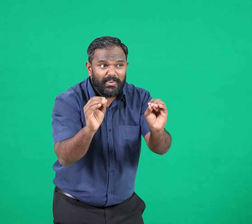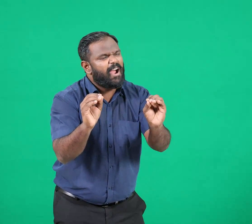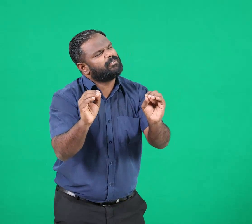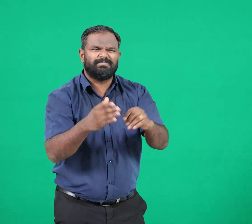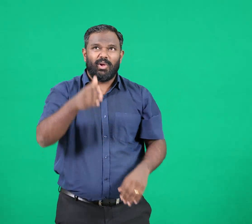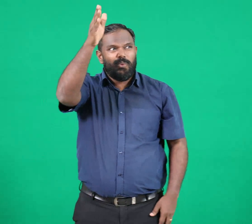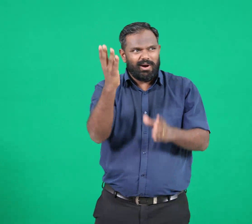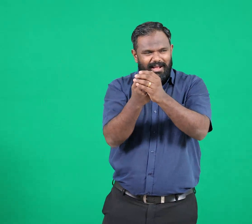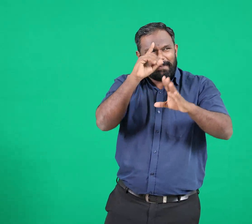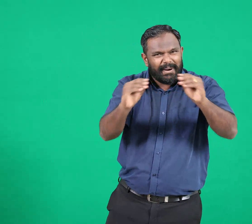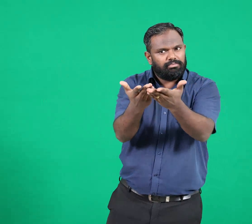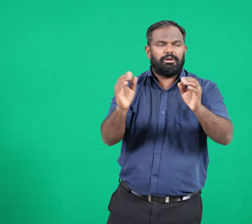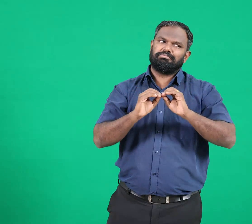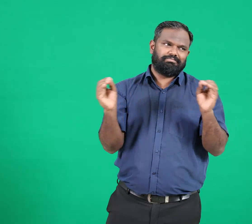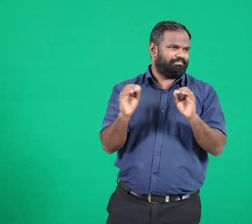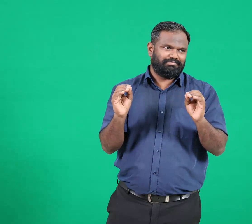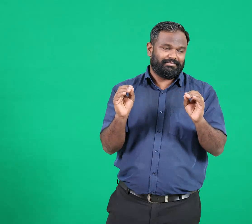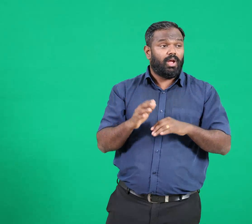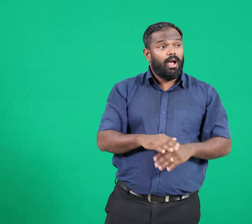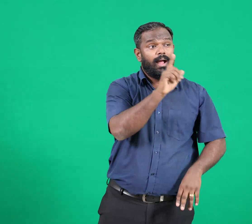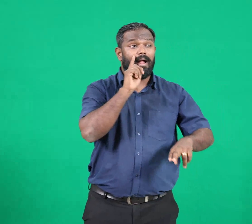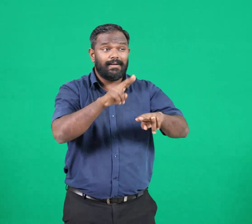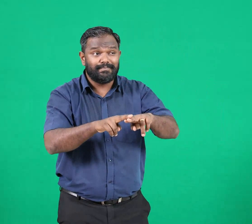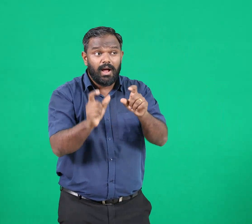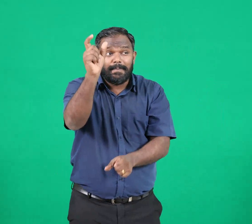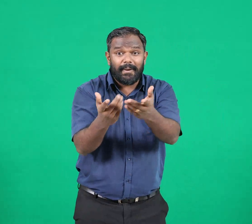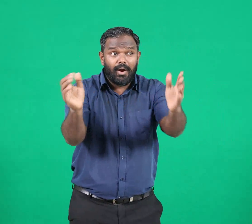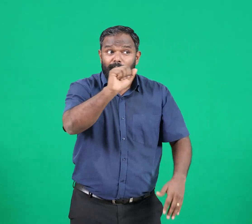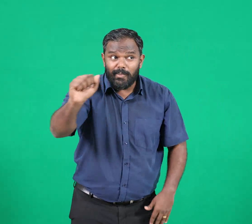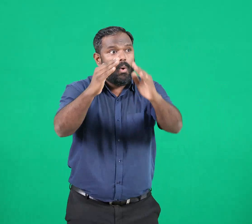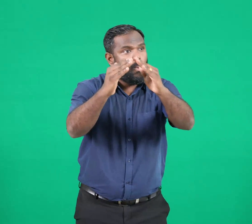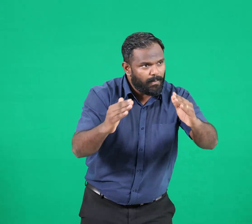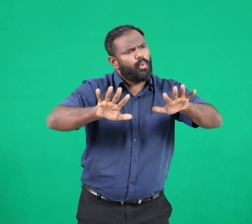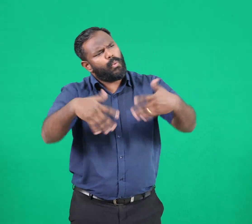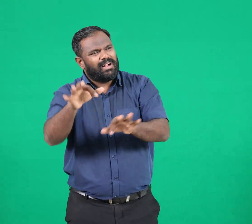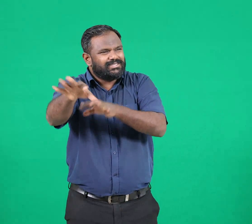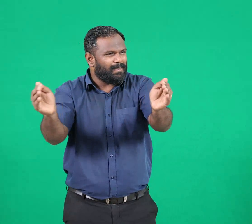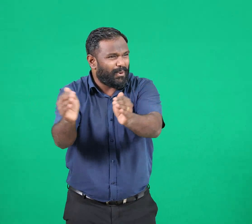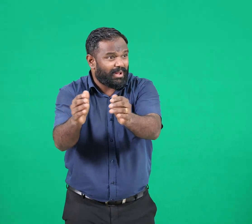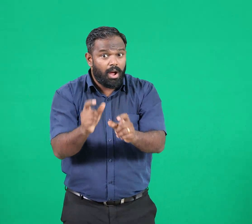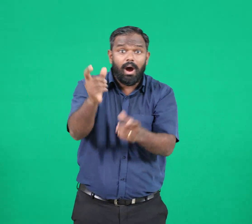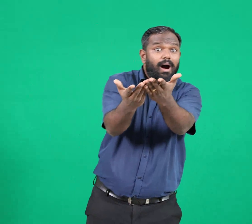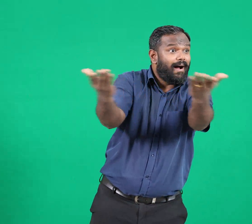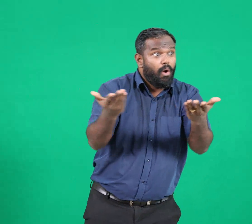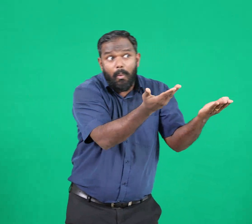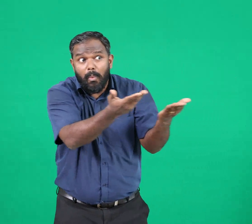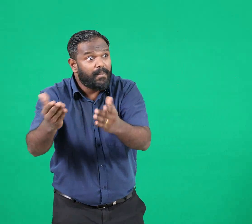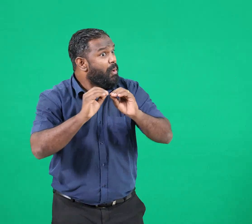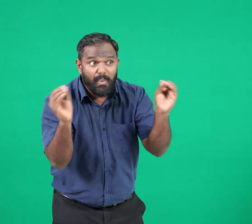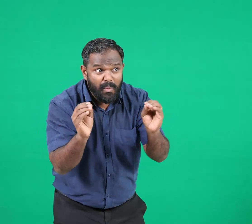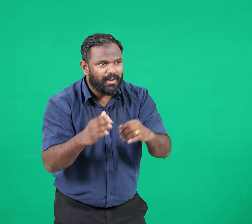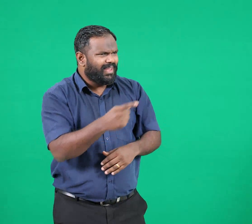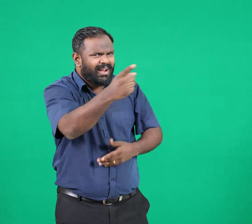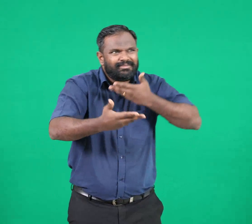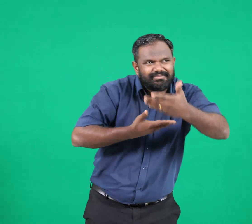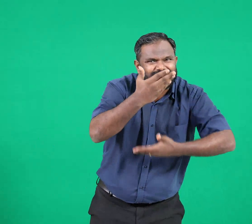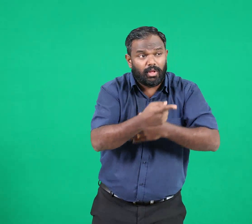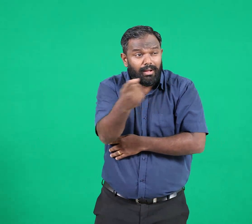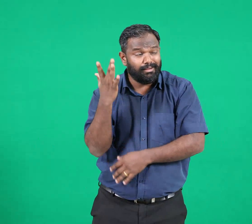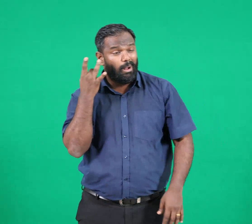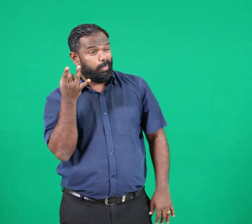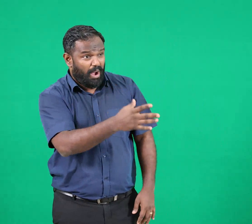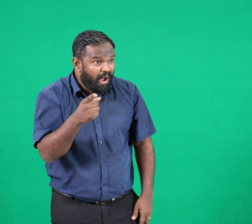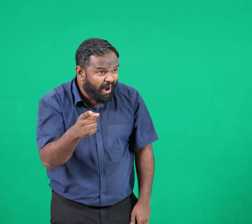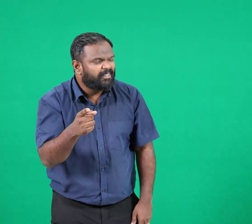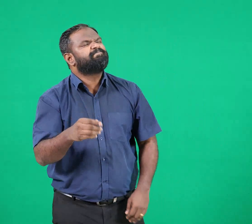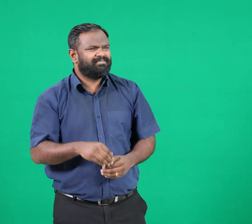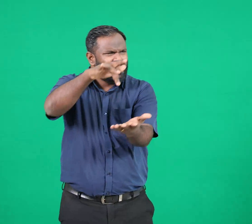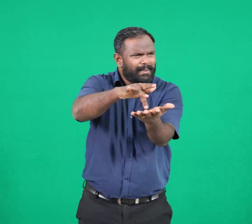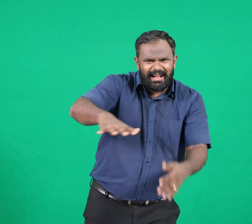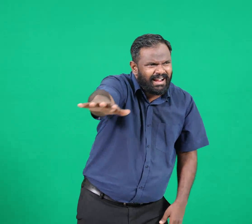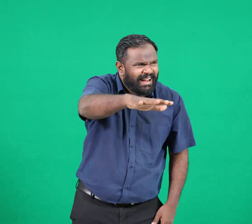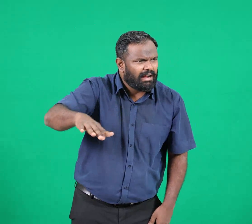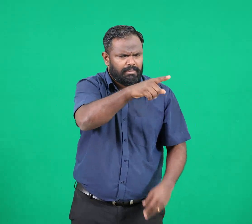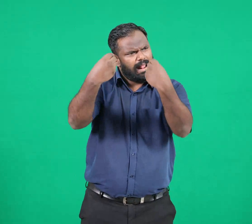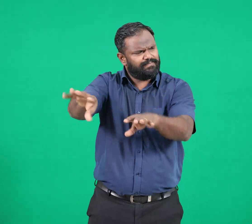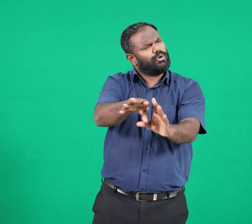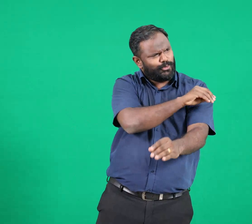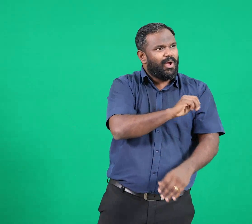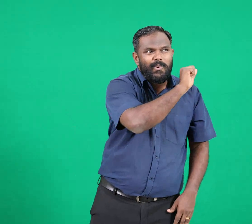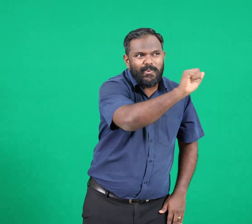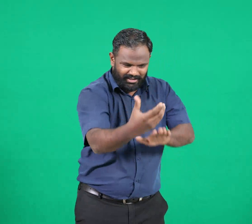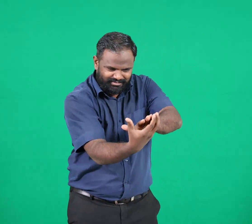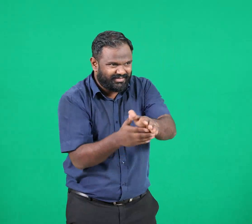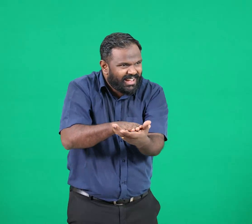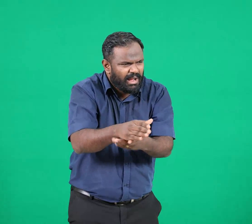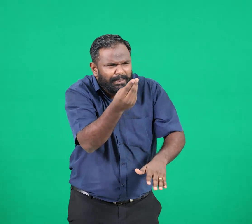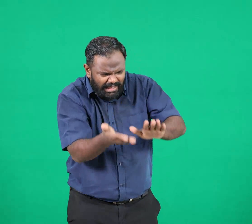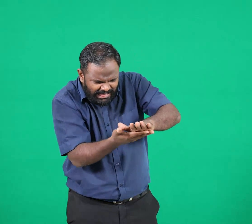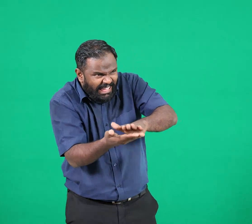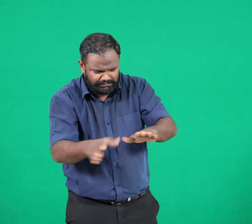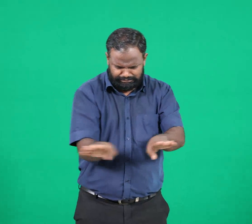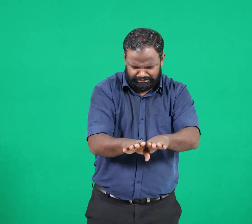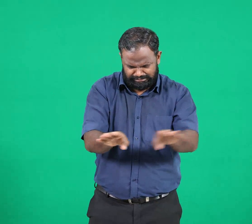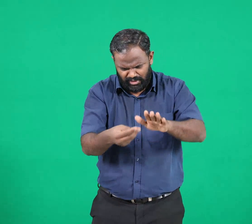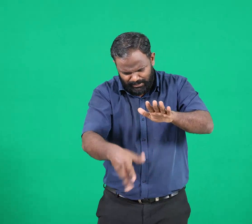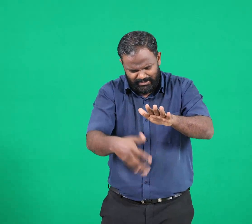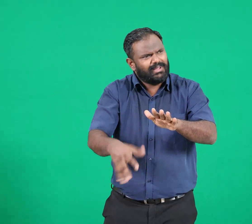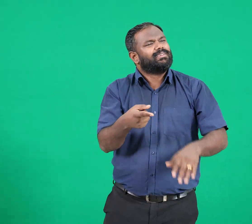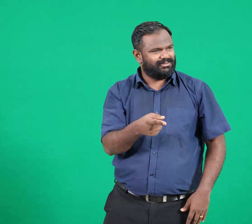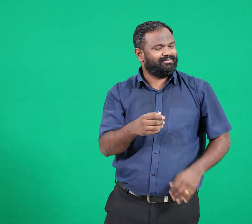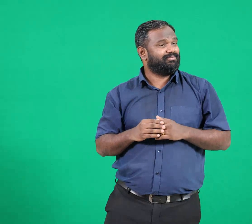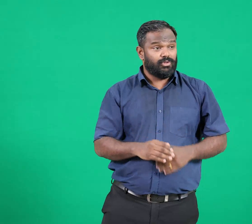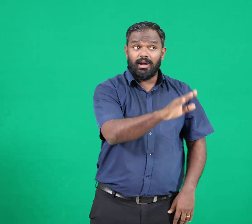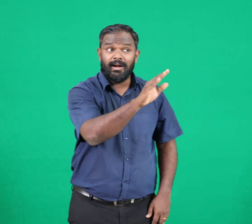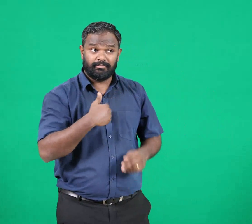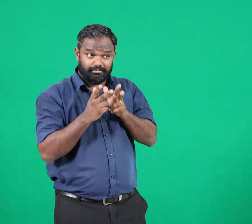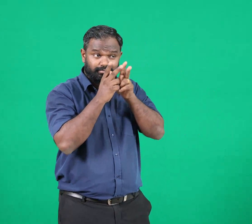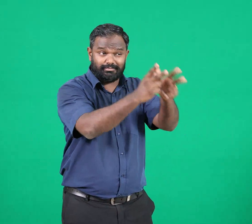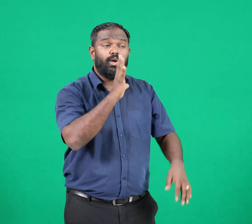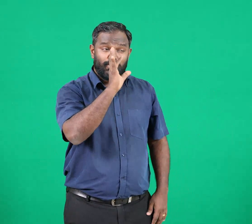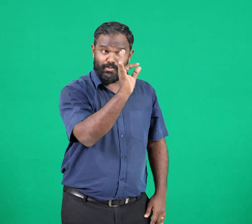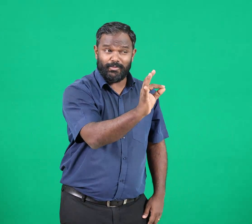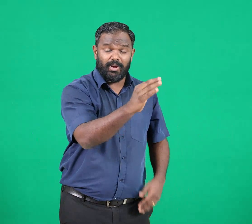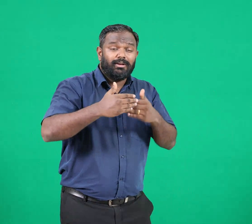And if anyone will not welcome you or heed your words, shake the dust off your feet when you leave that home or town.